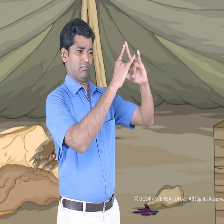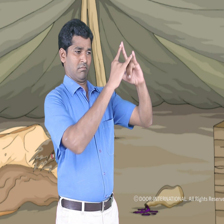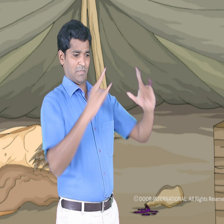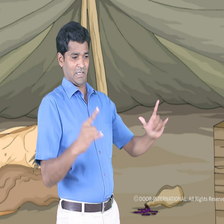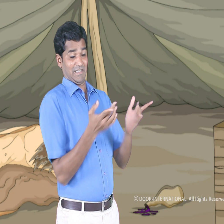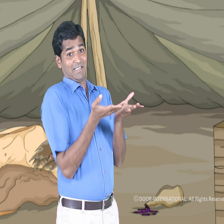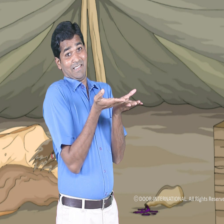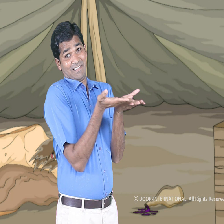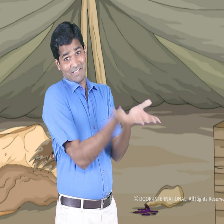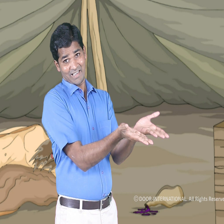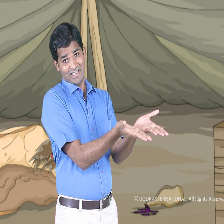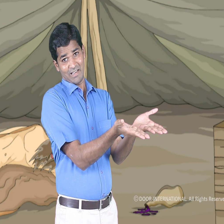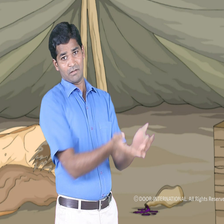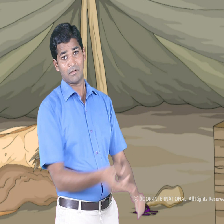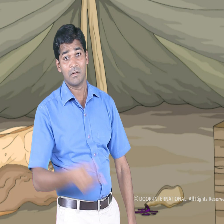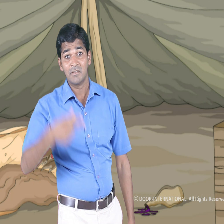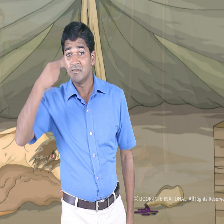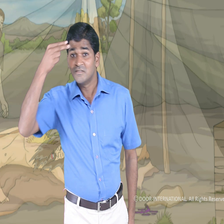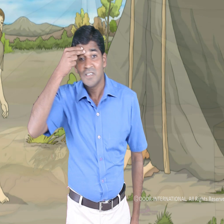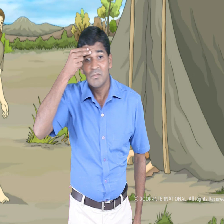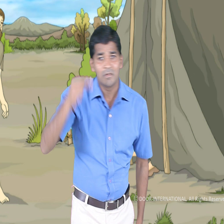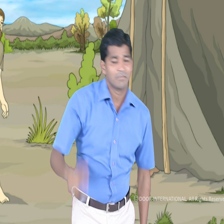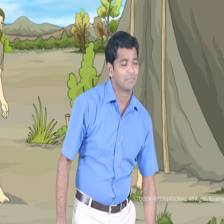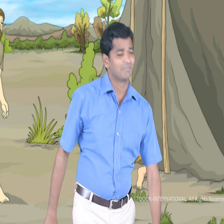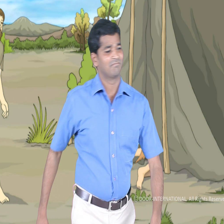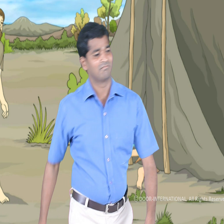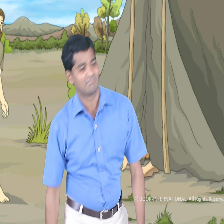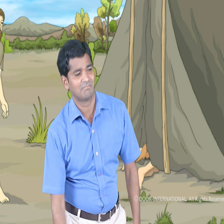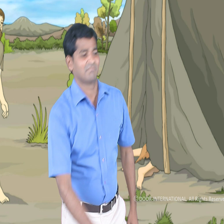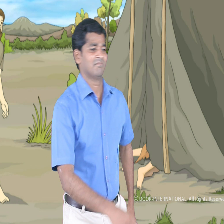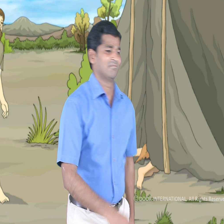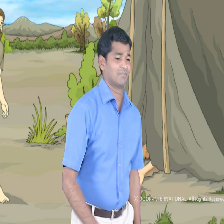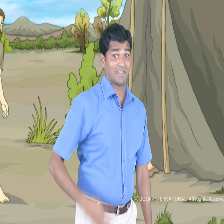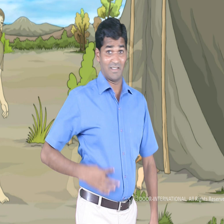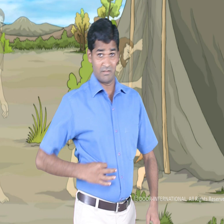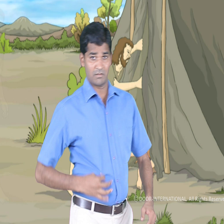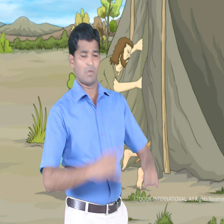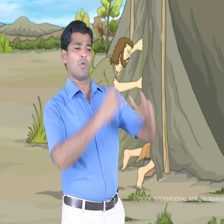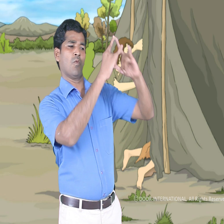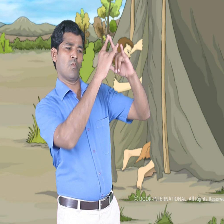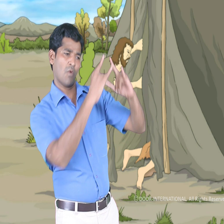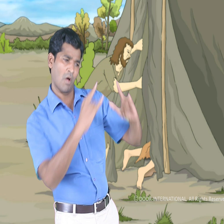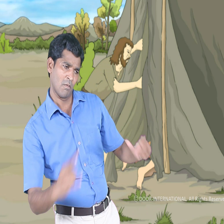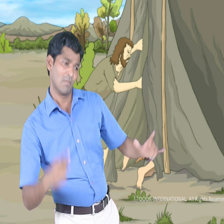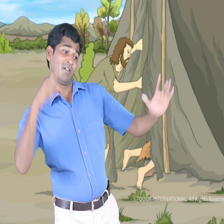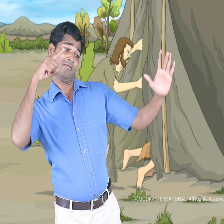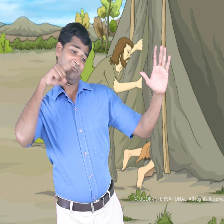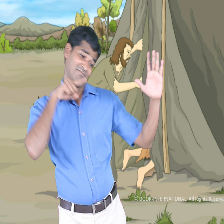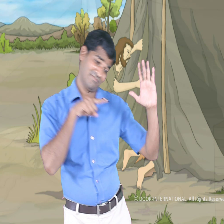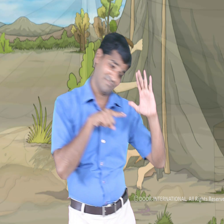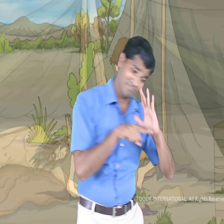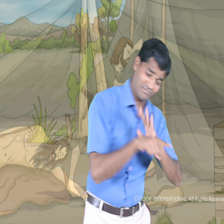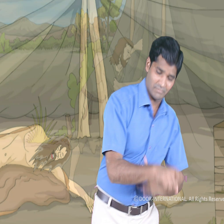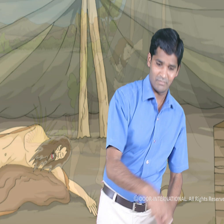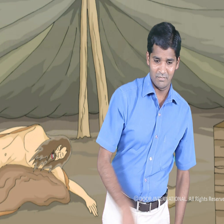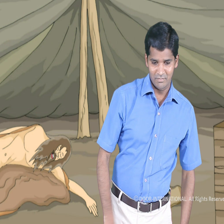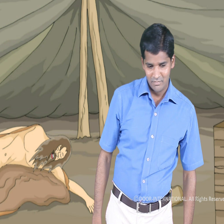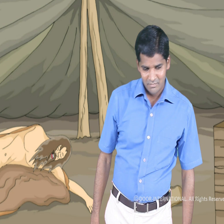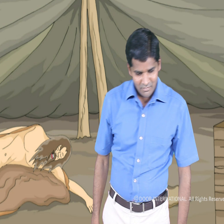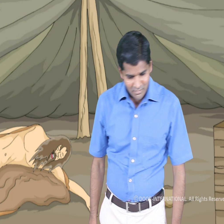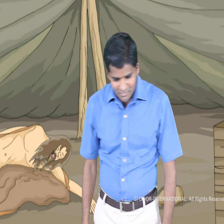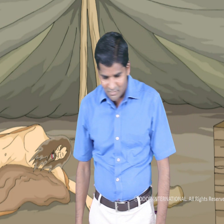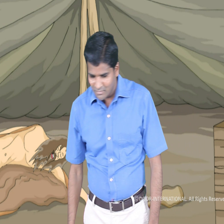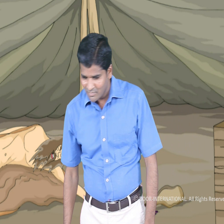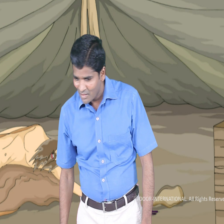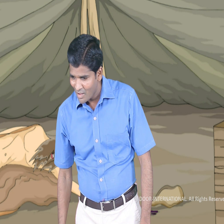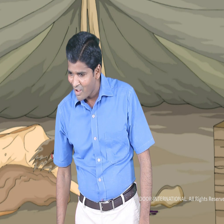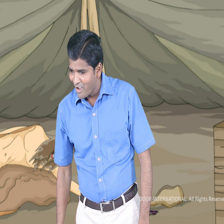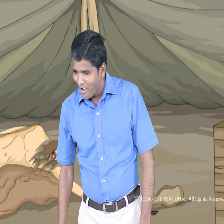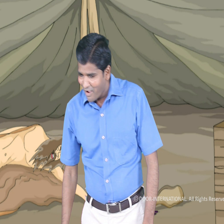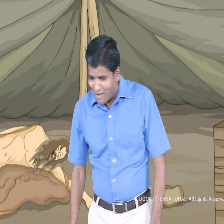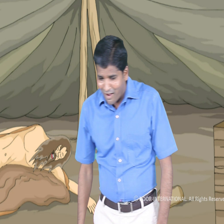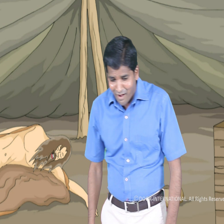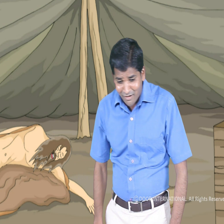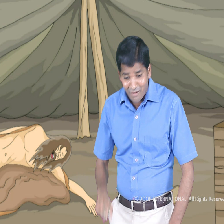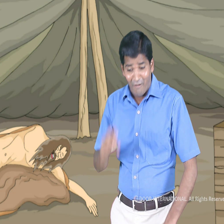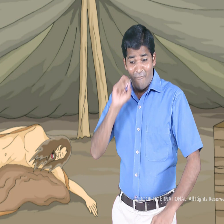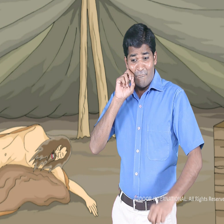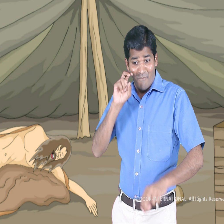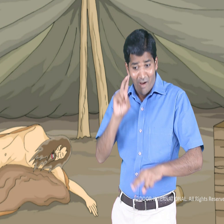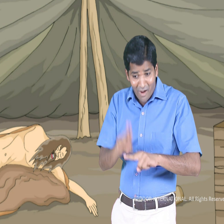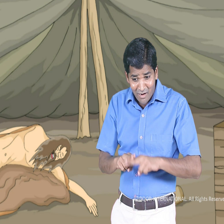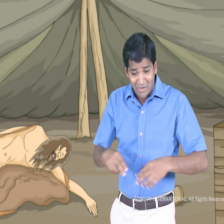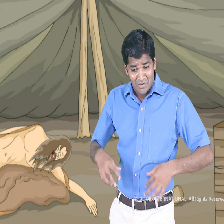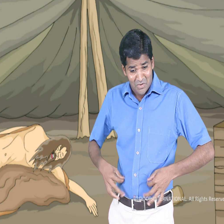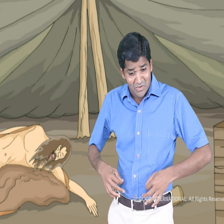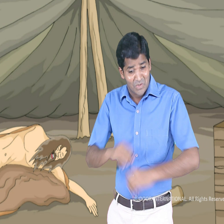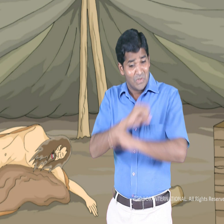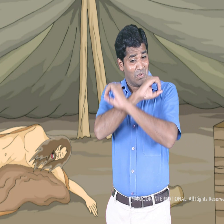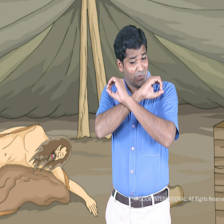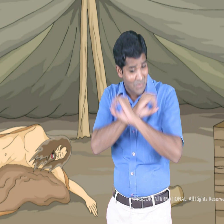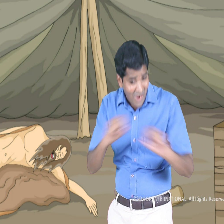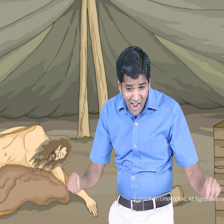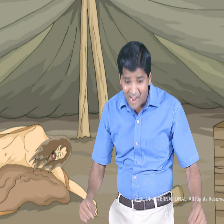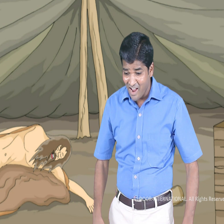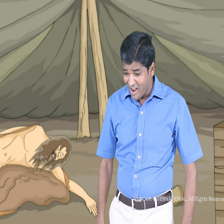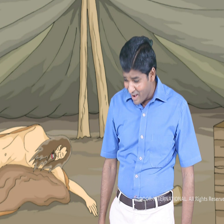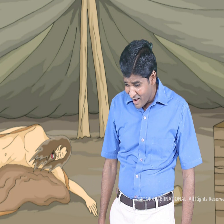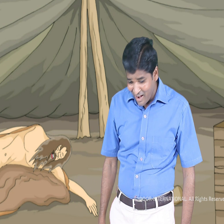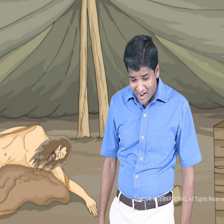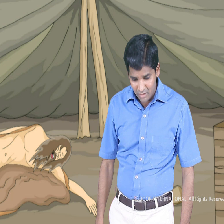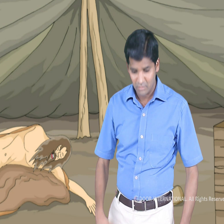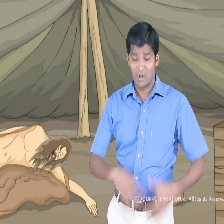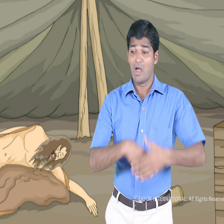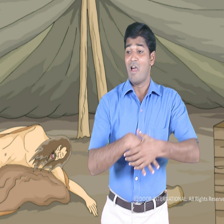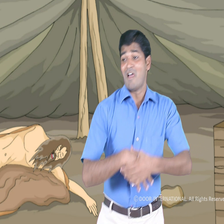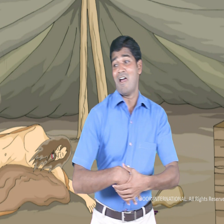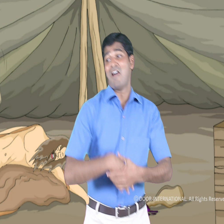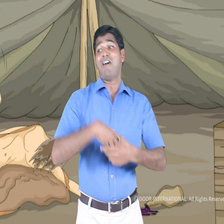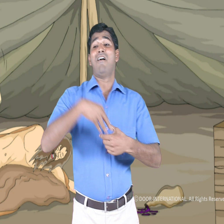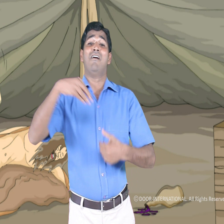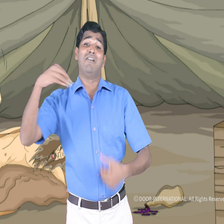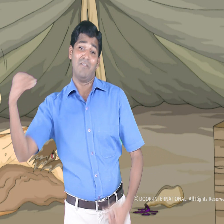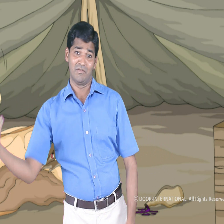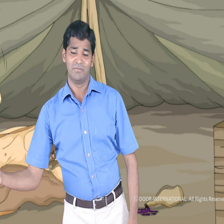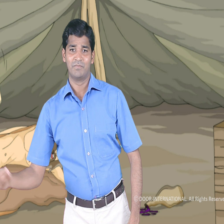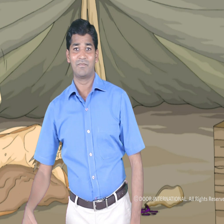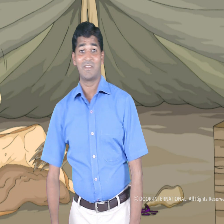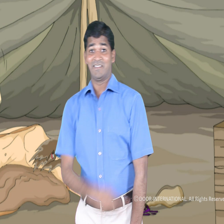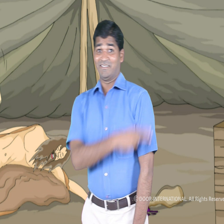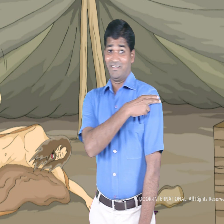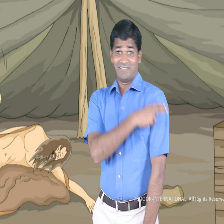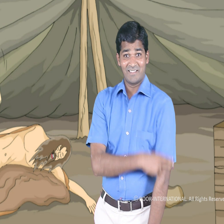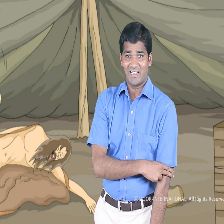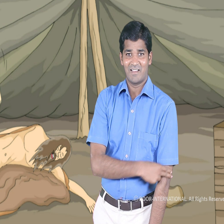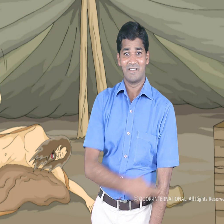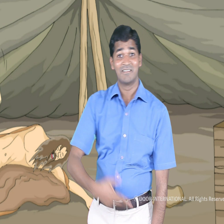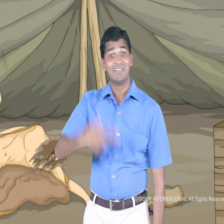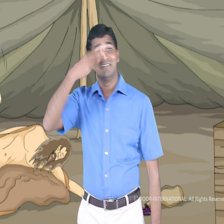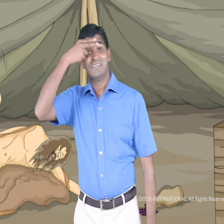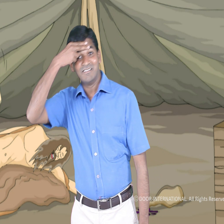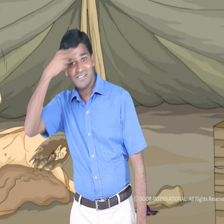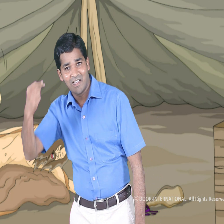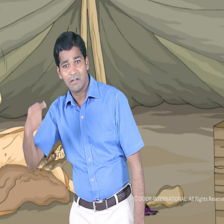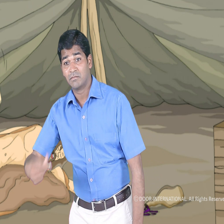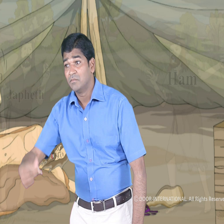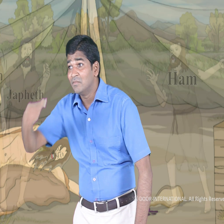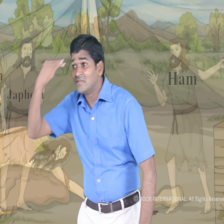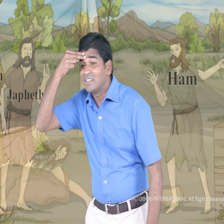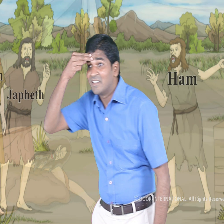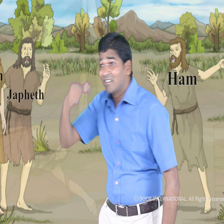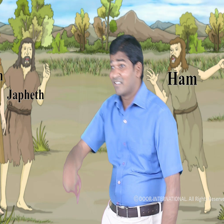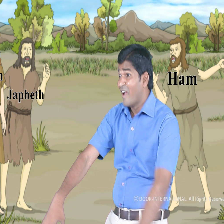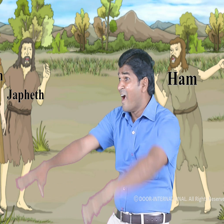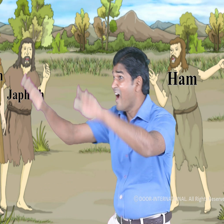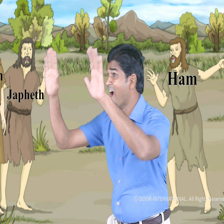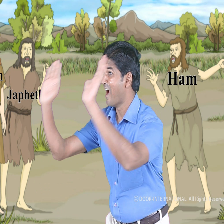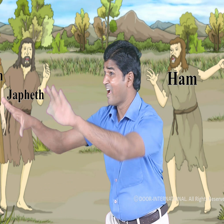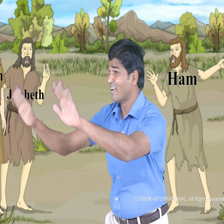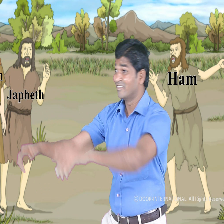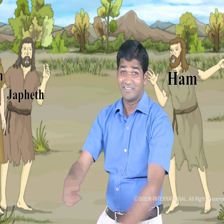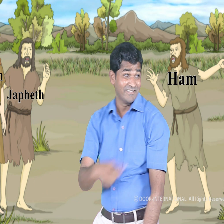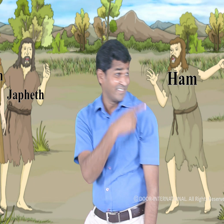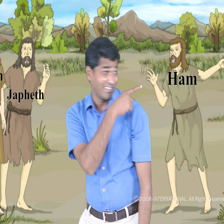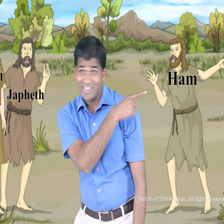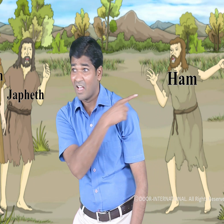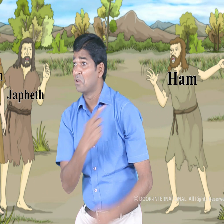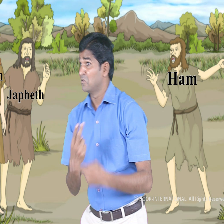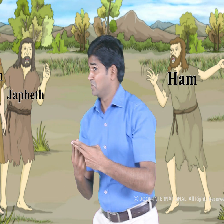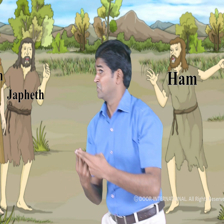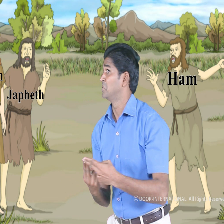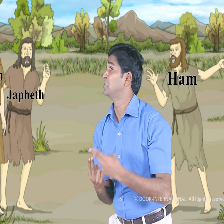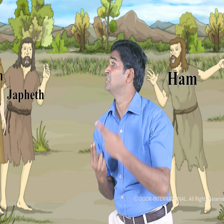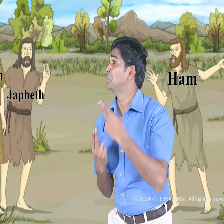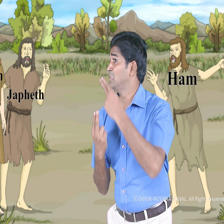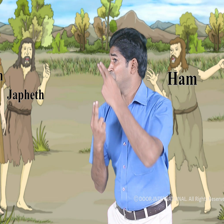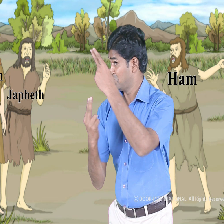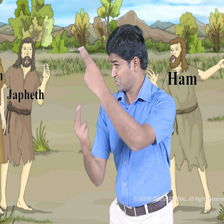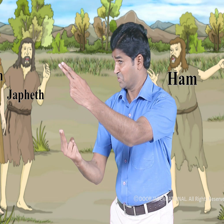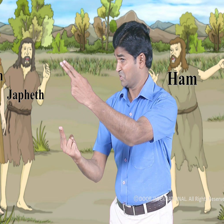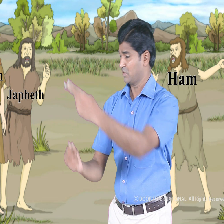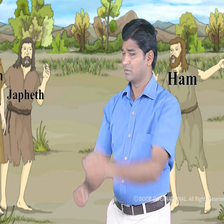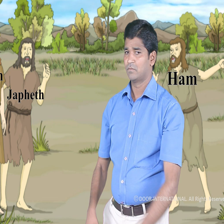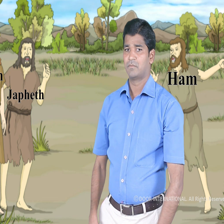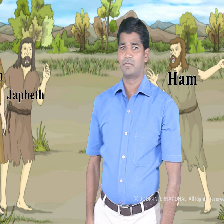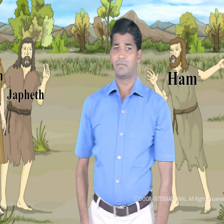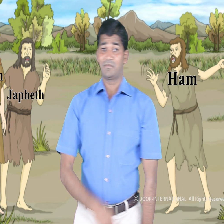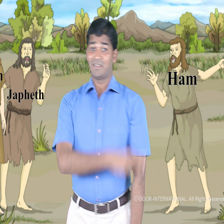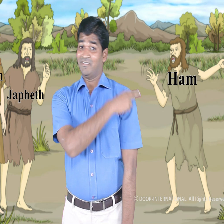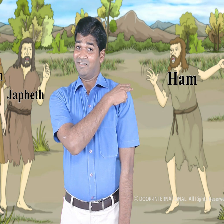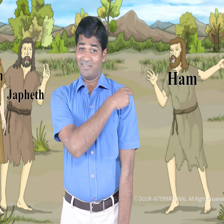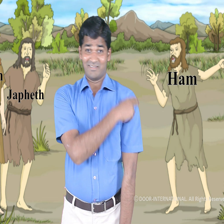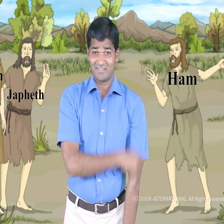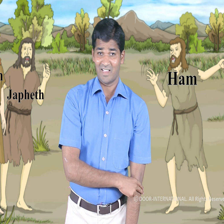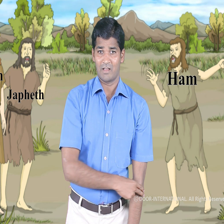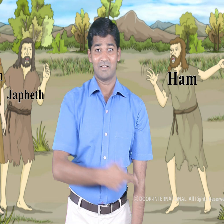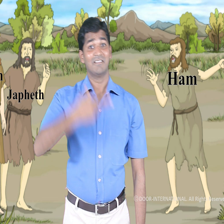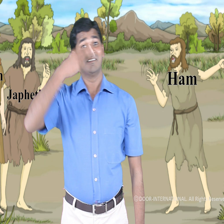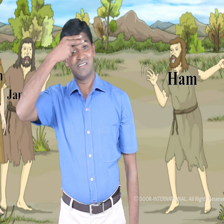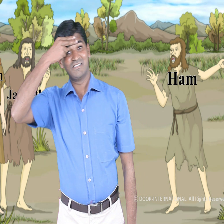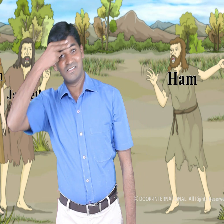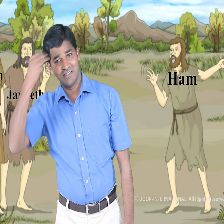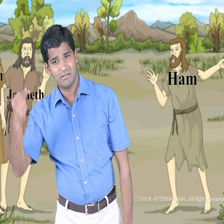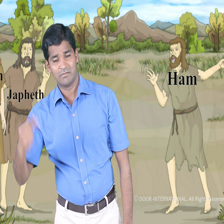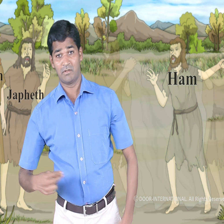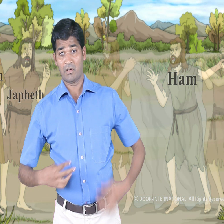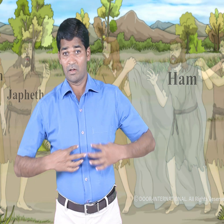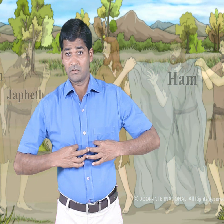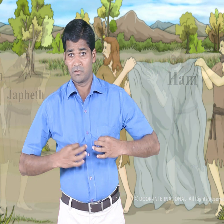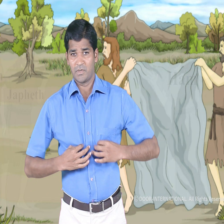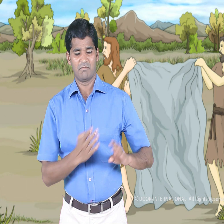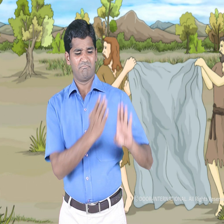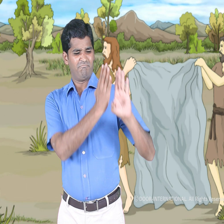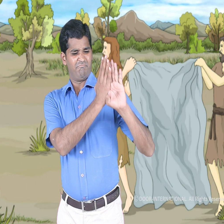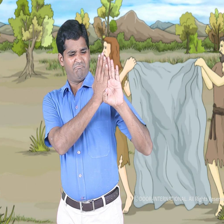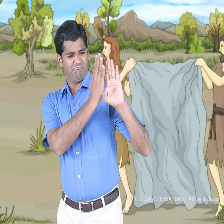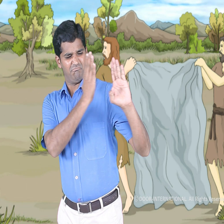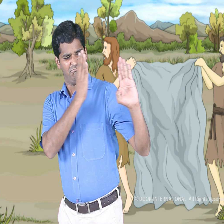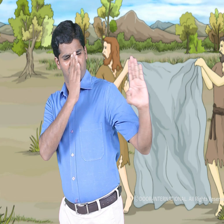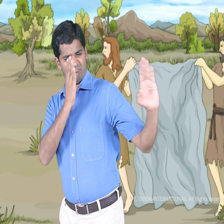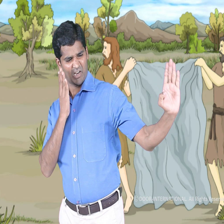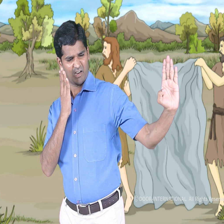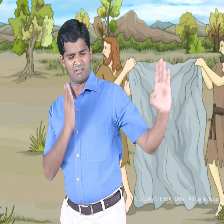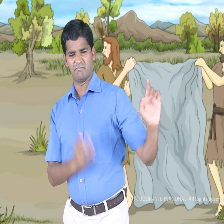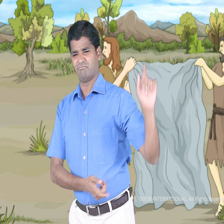And Ham, the father of Canaan, saw his father’s nakedness and told his two brothers outside.